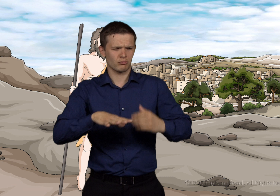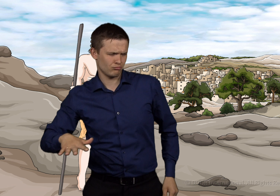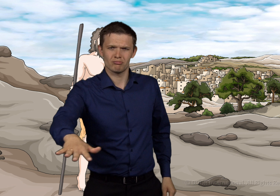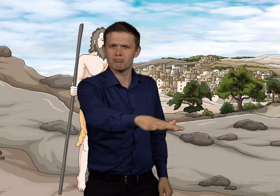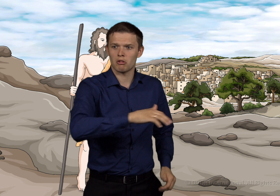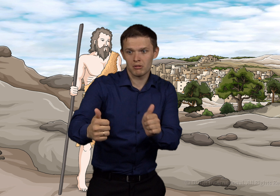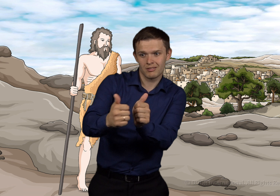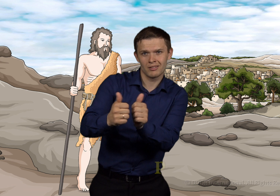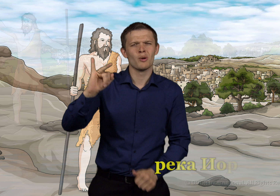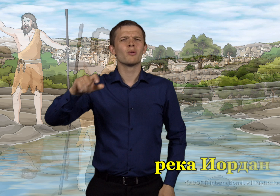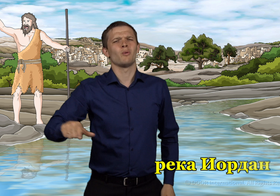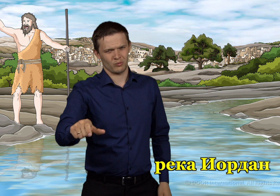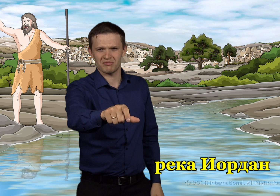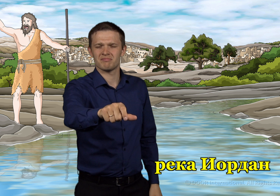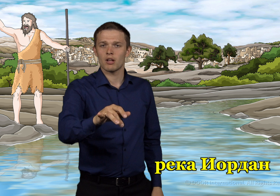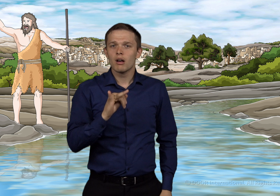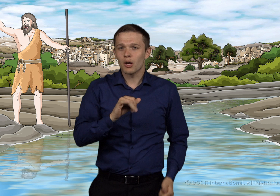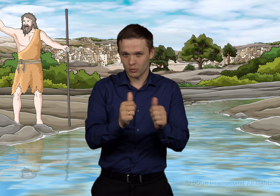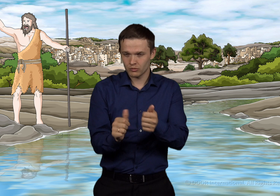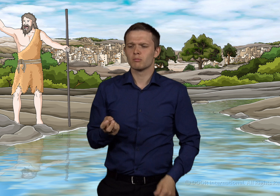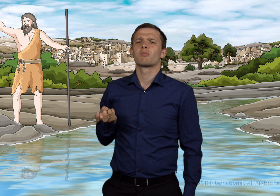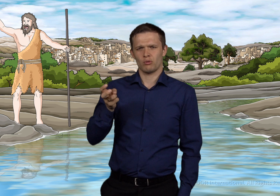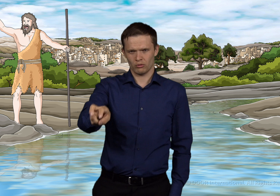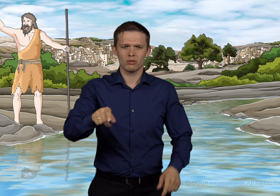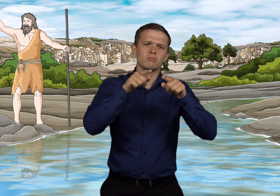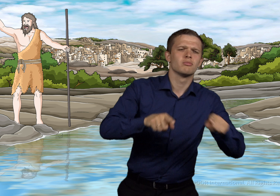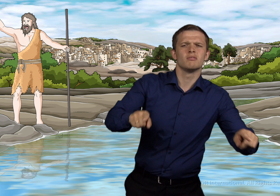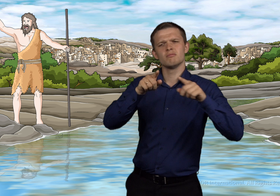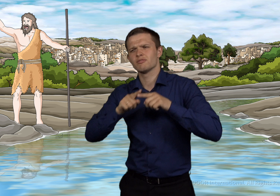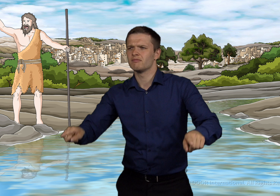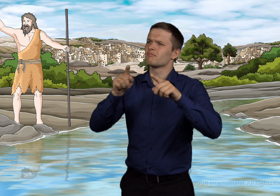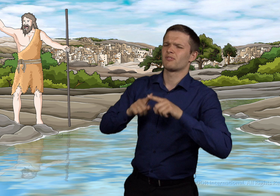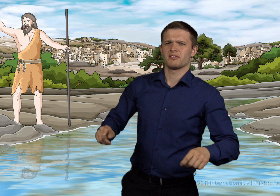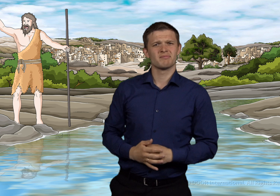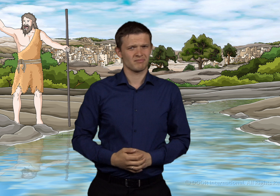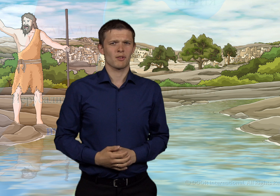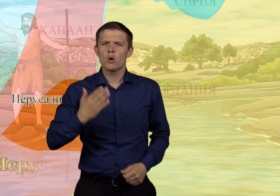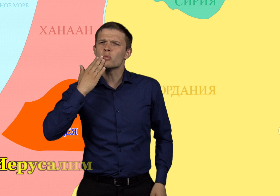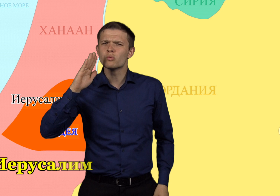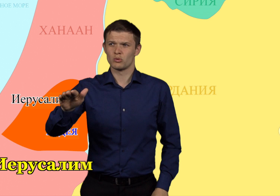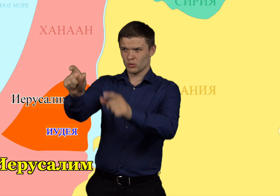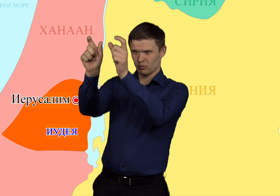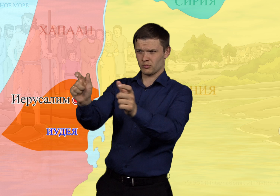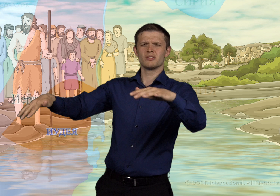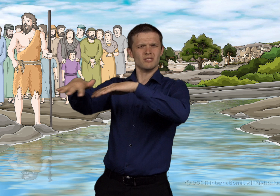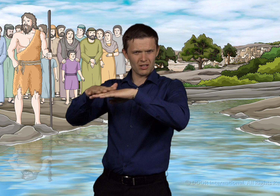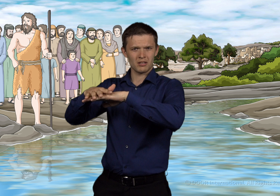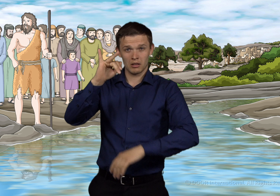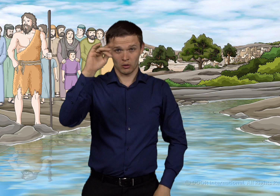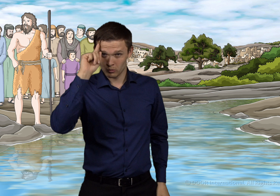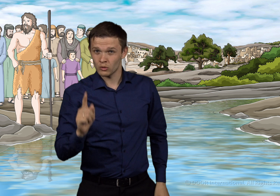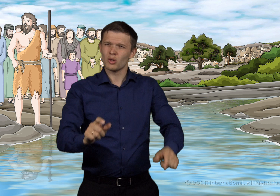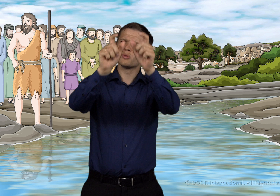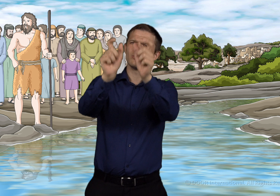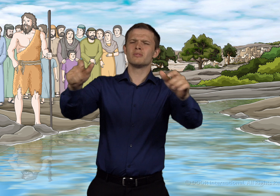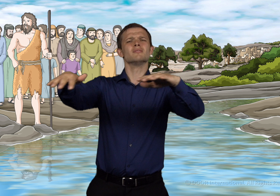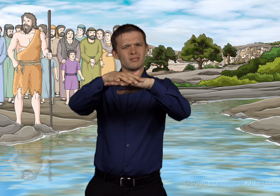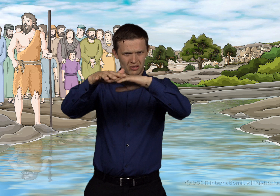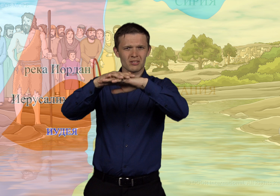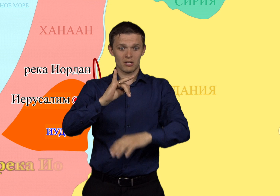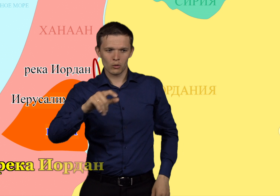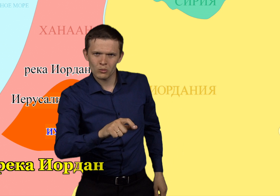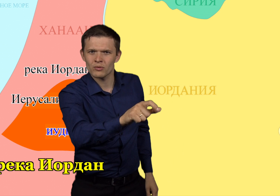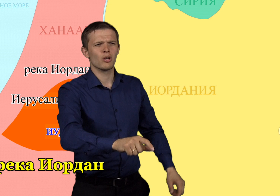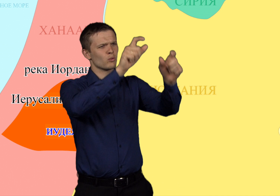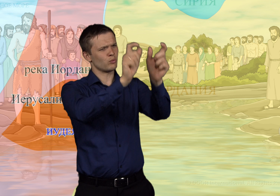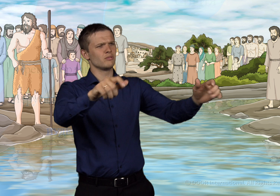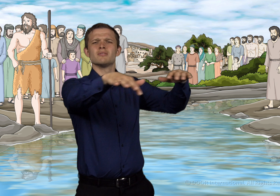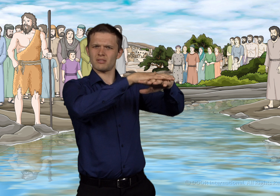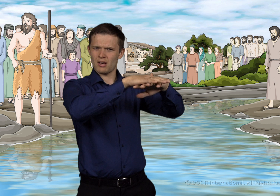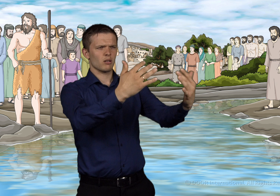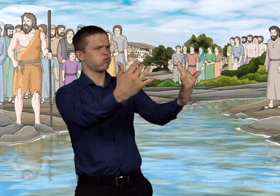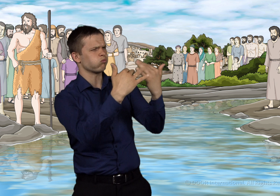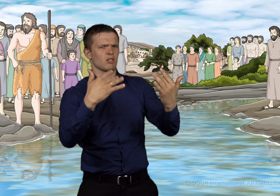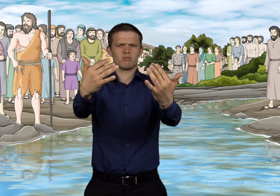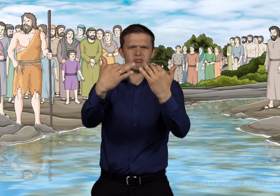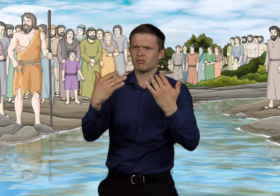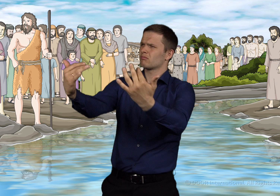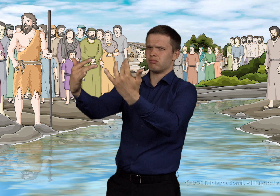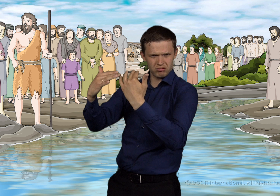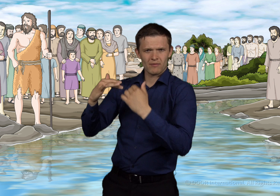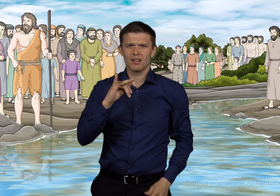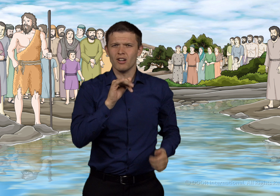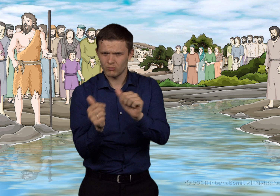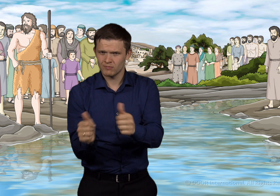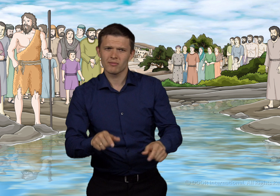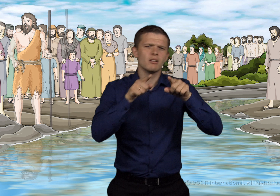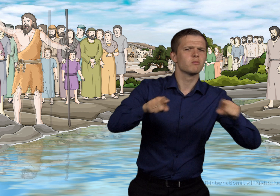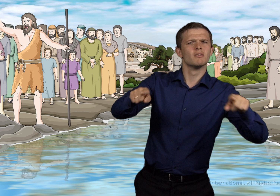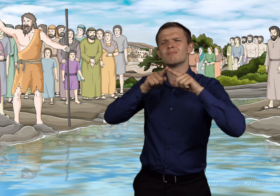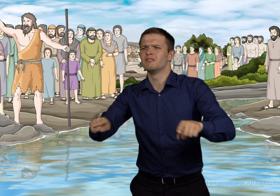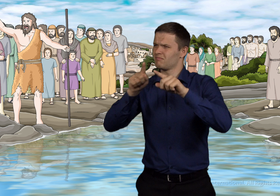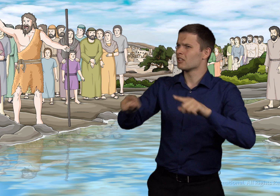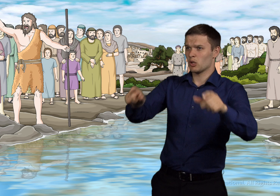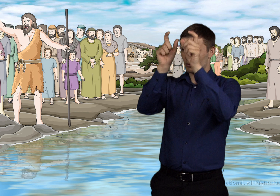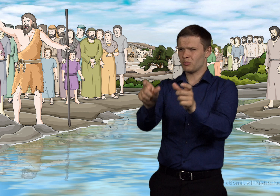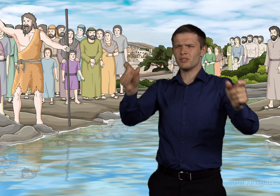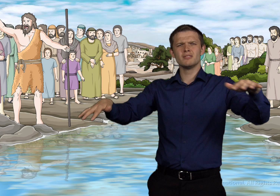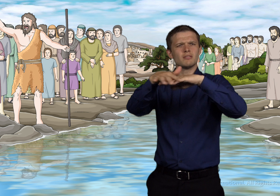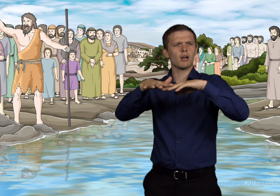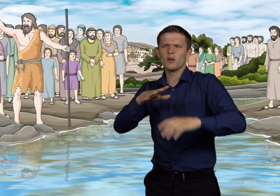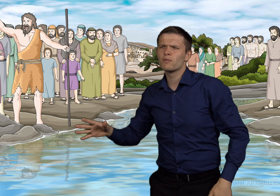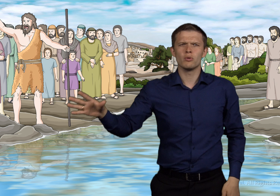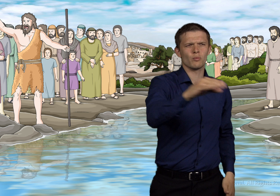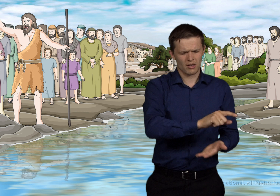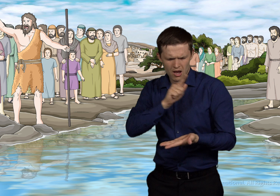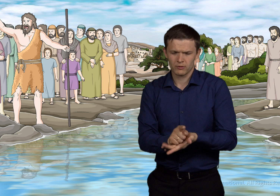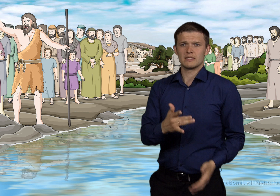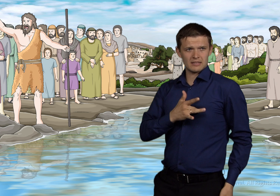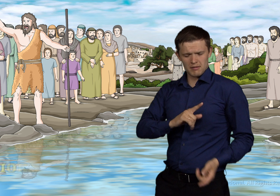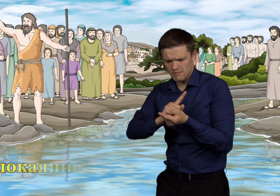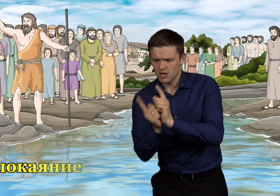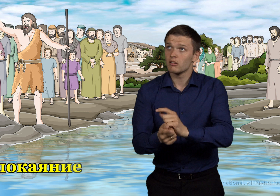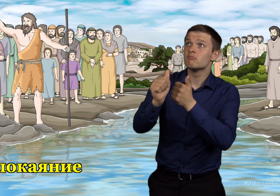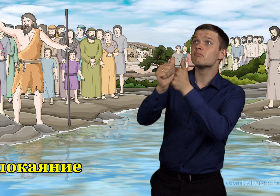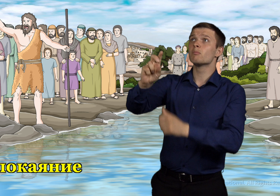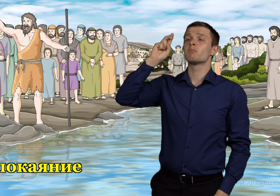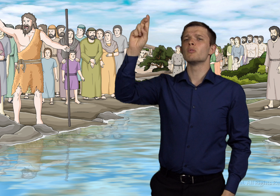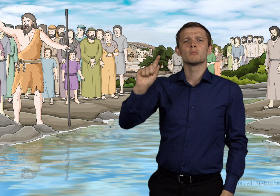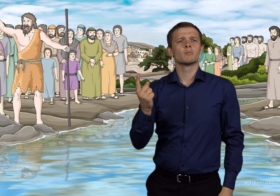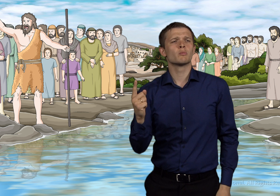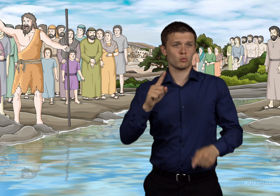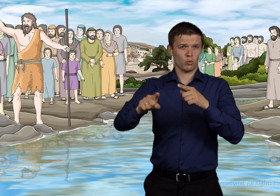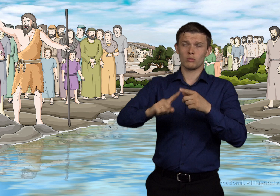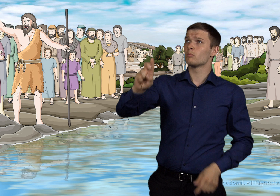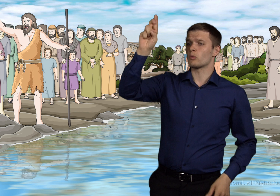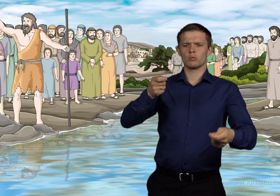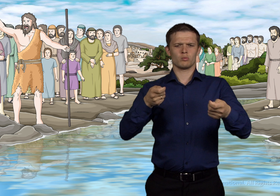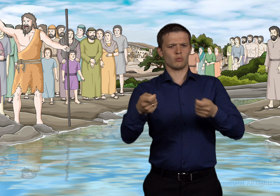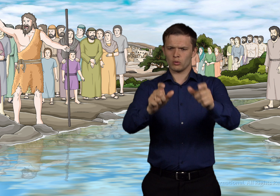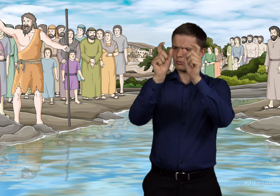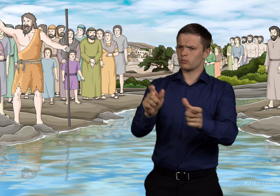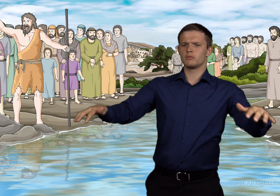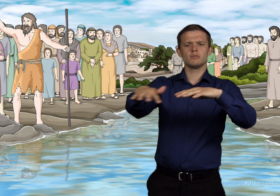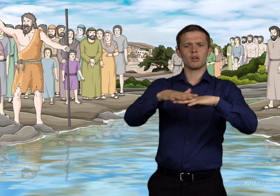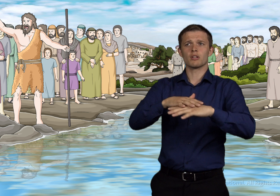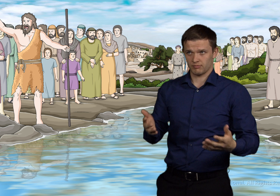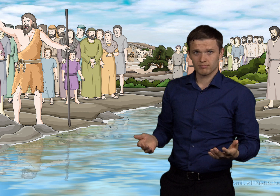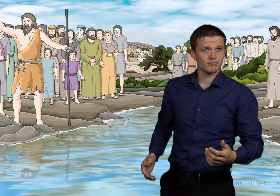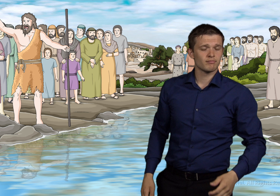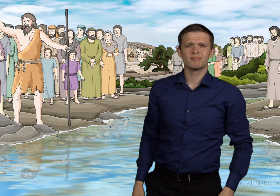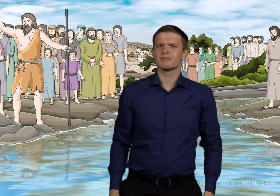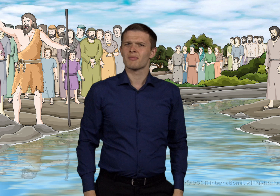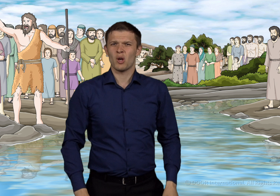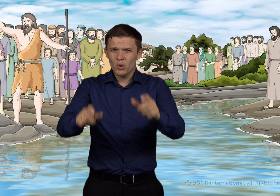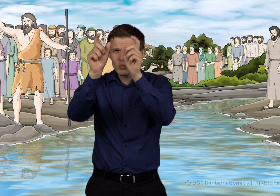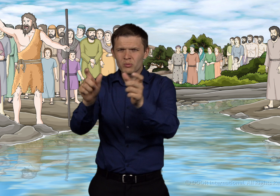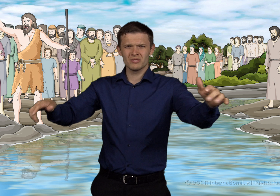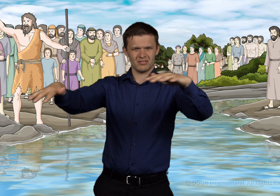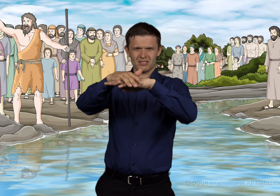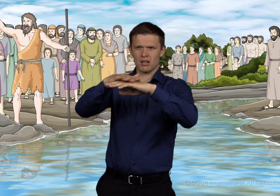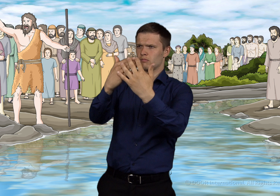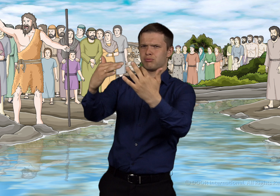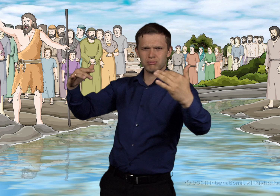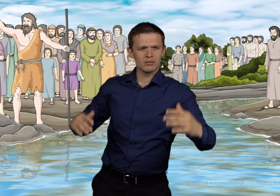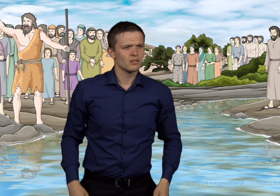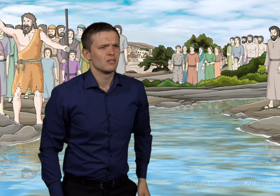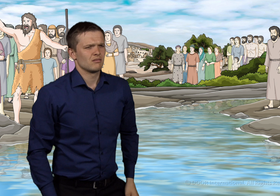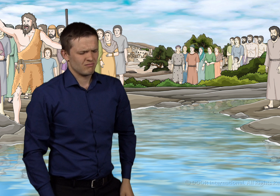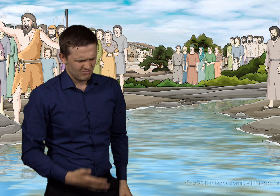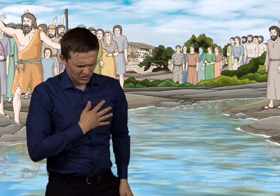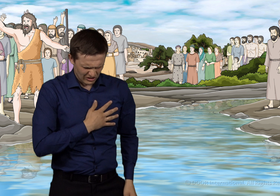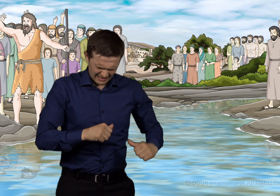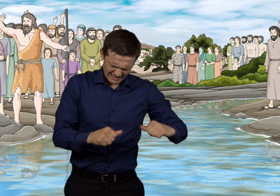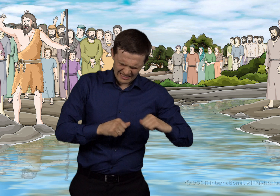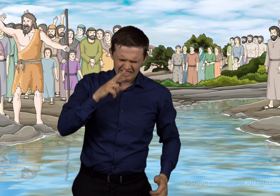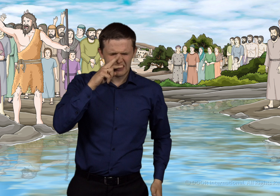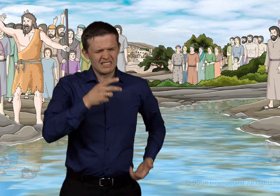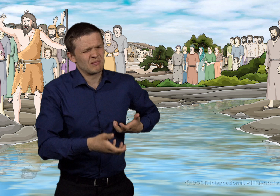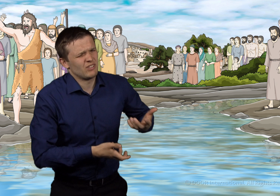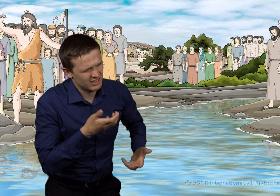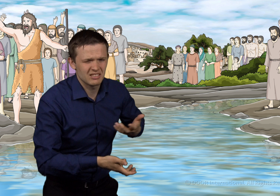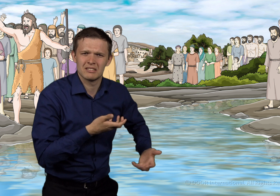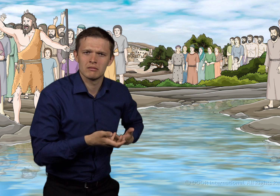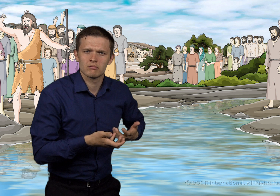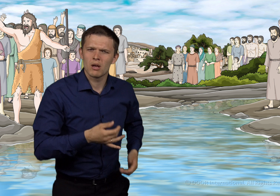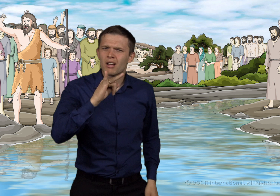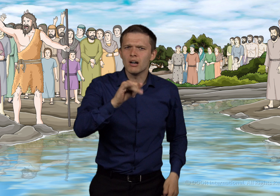People went out to him from Jerusalem and all Judea and the whole region around the Jordan.